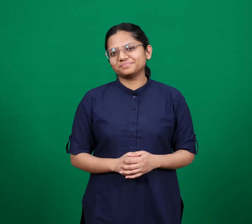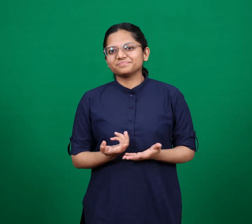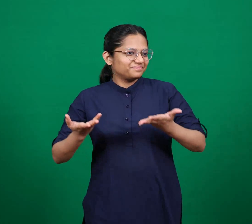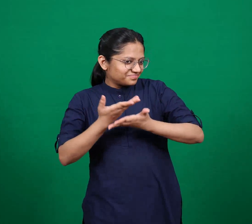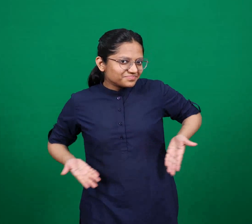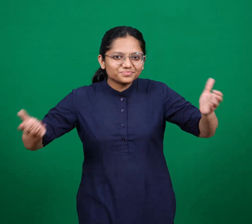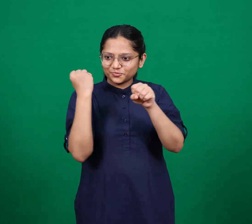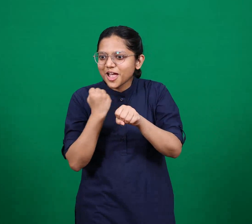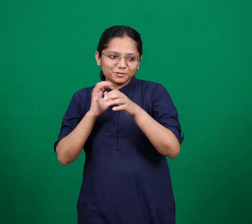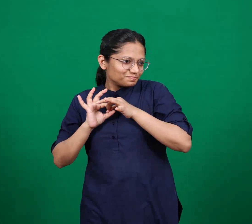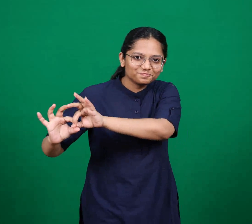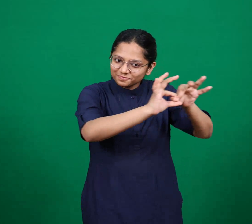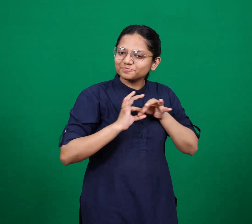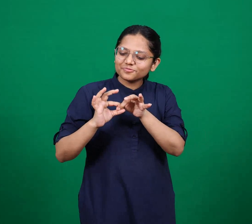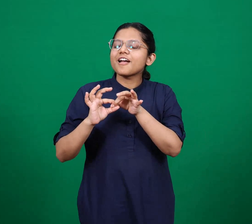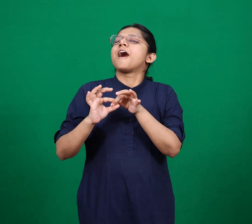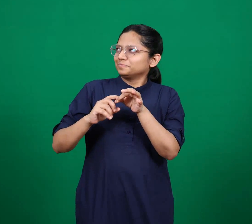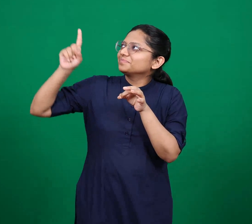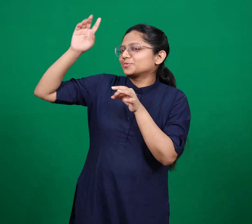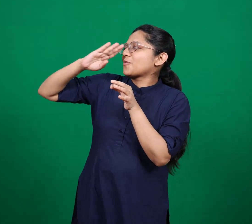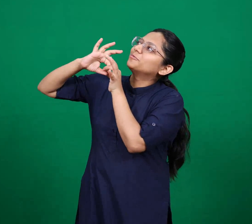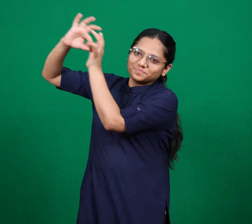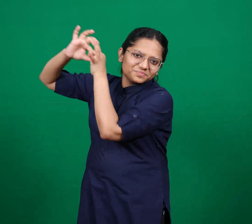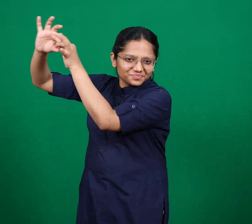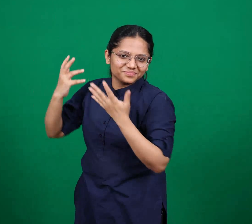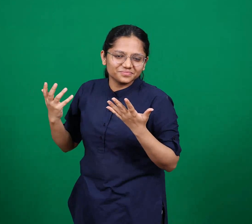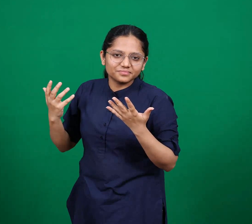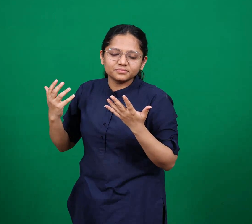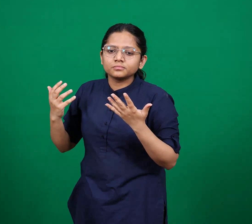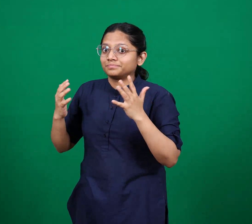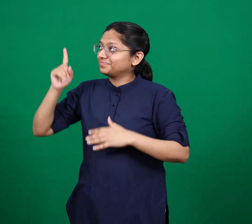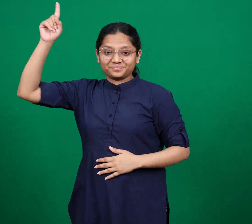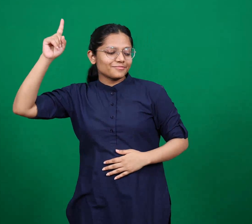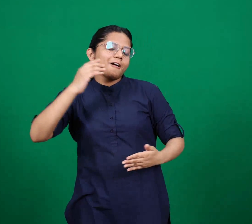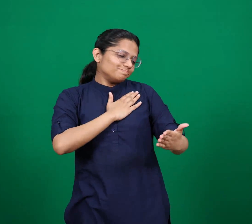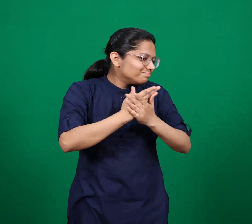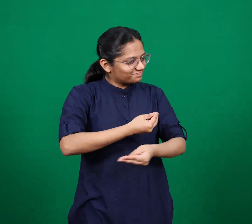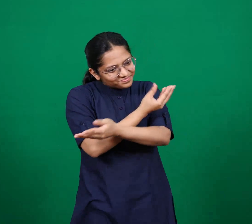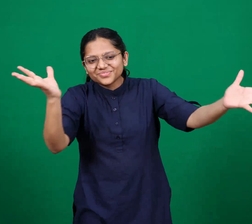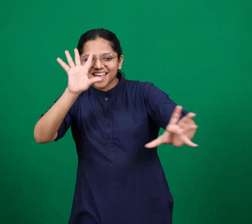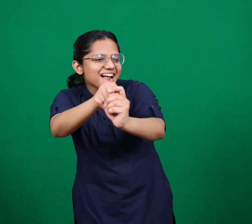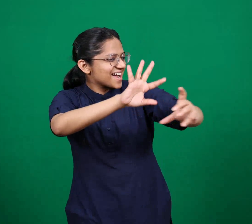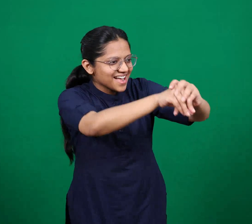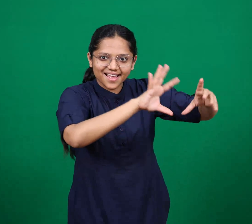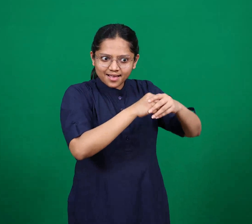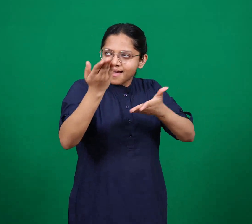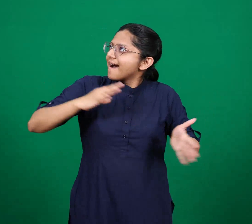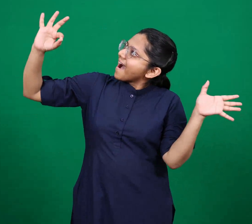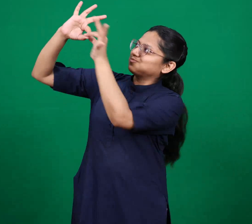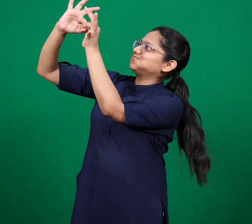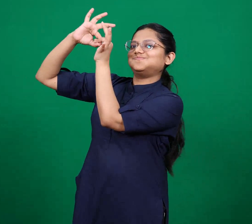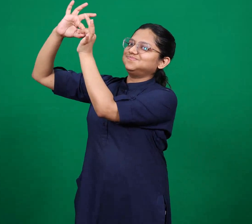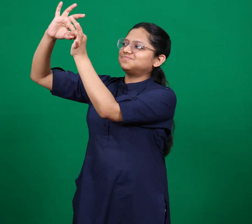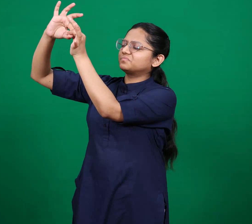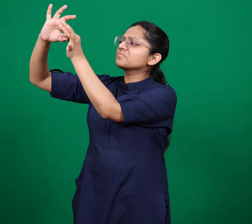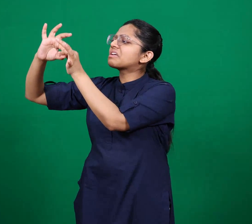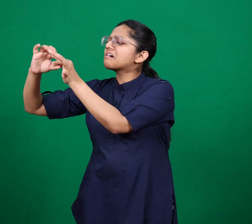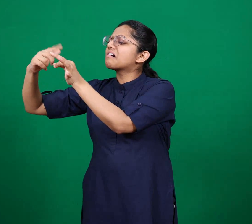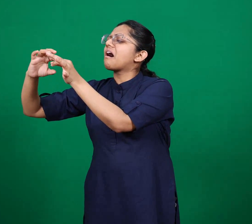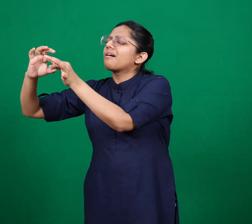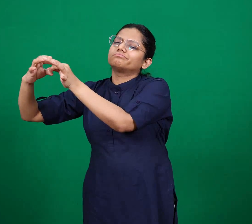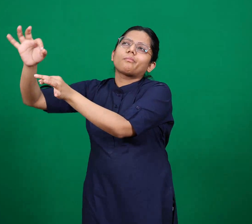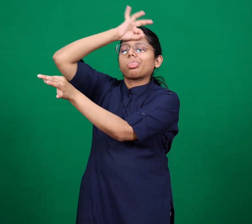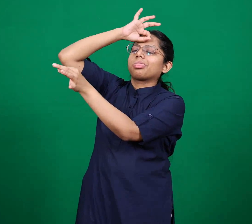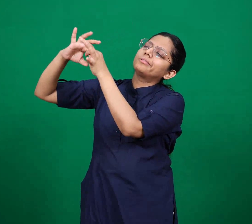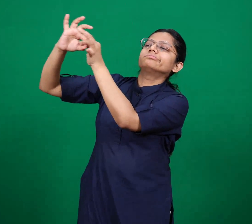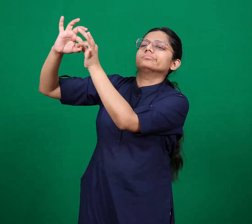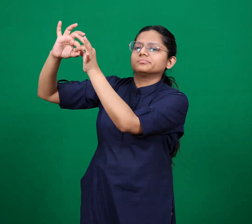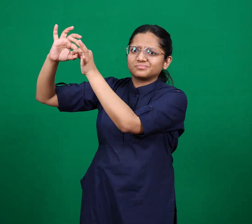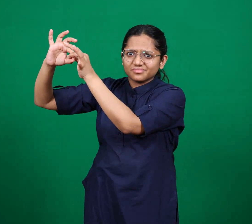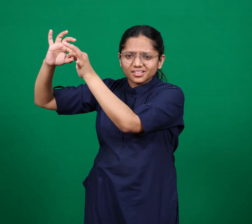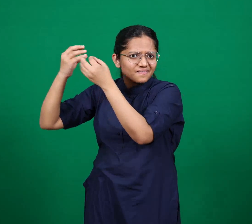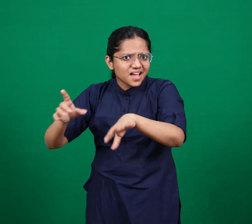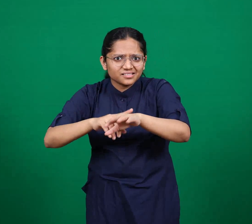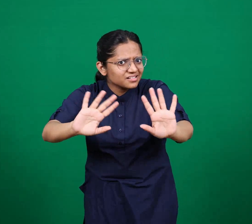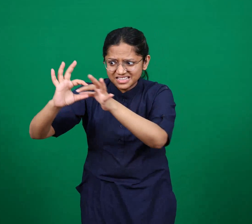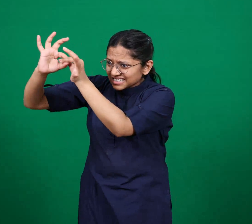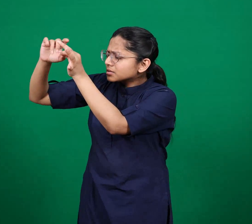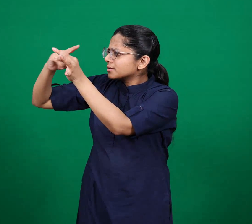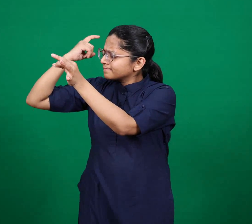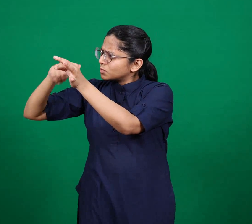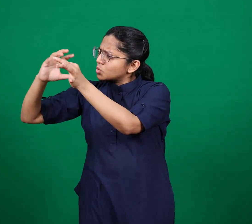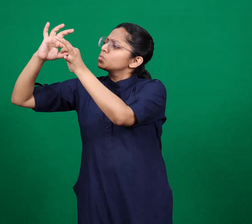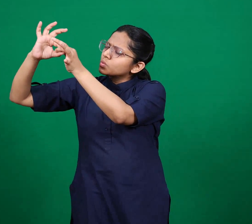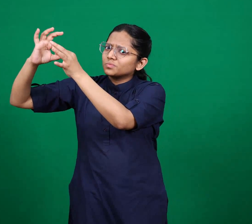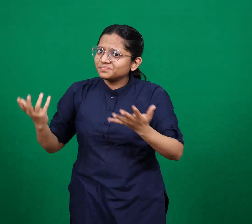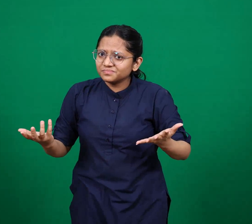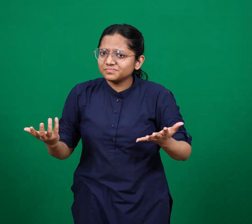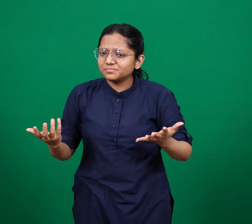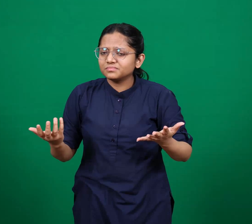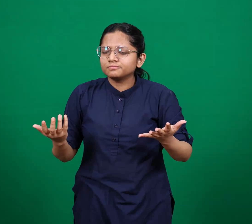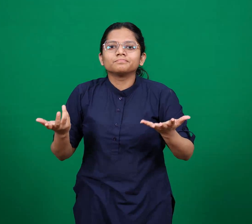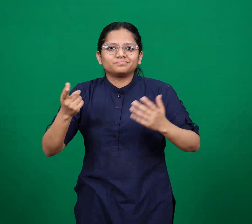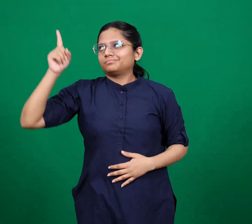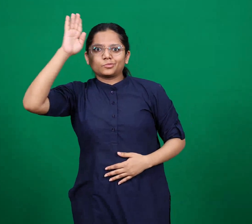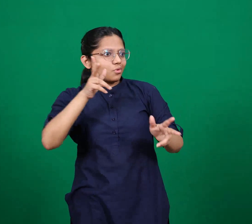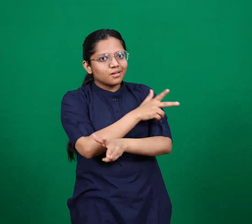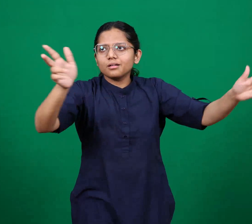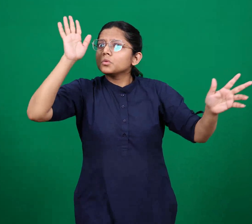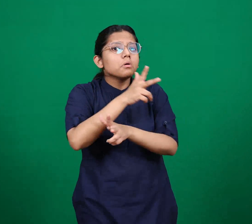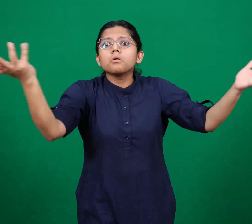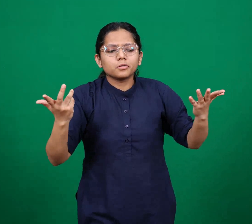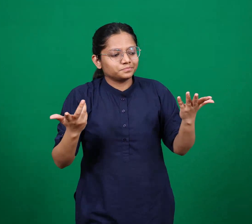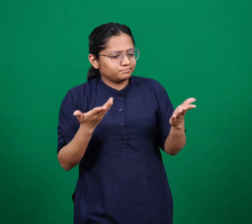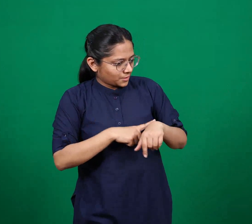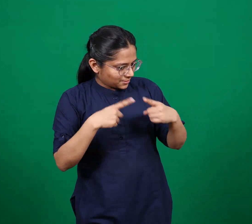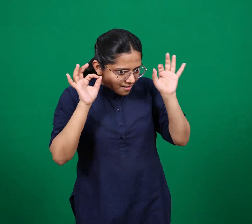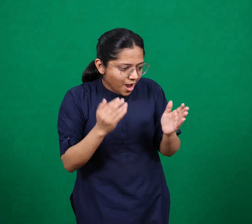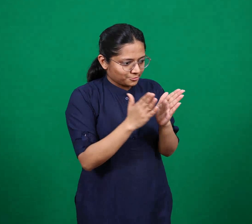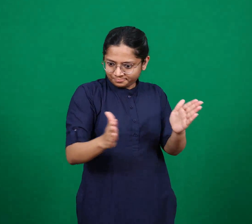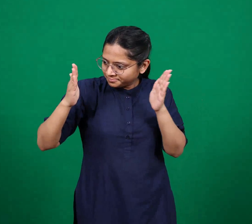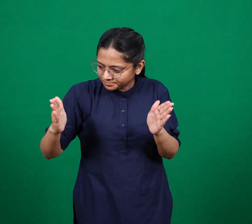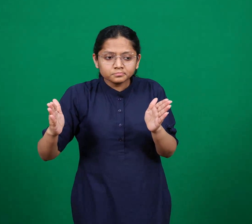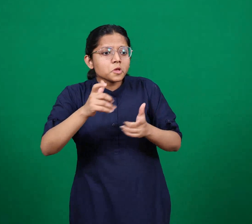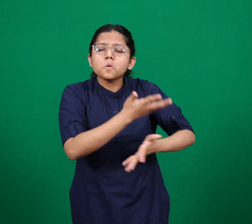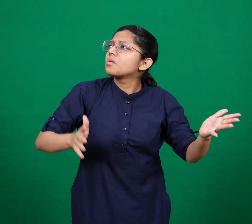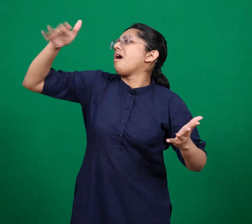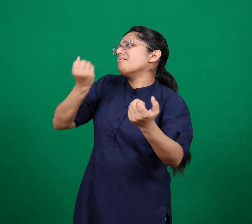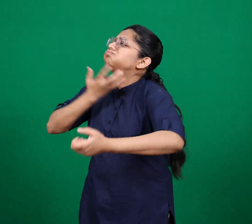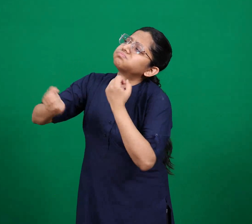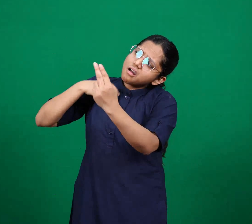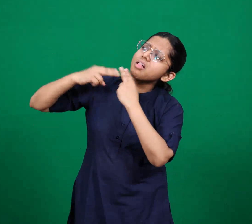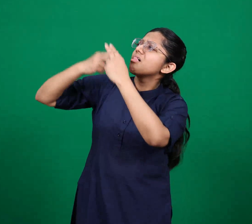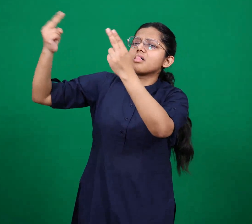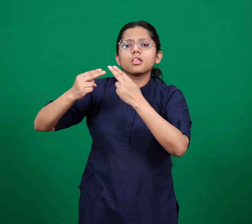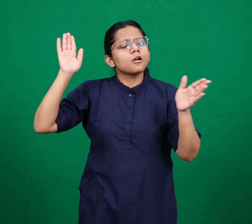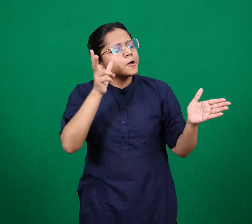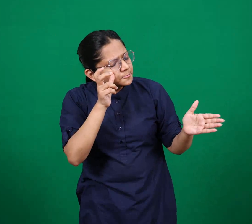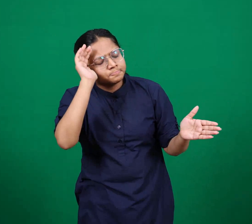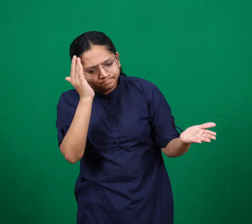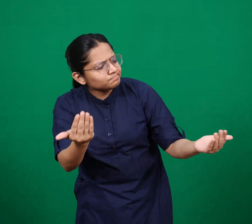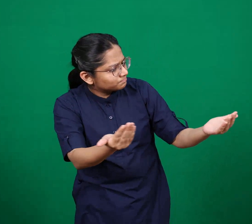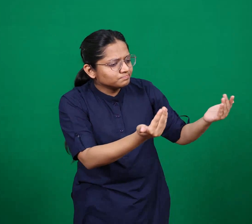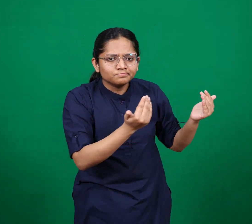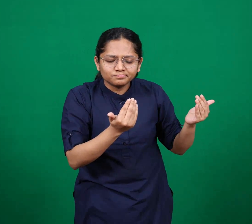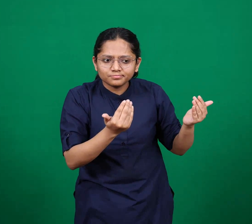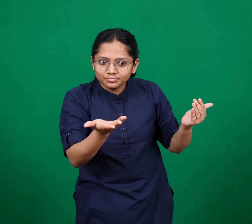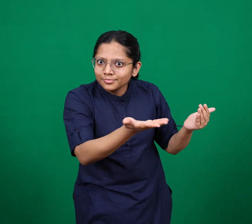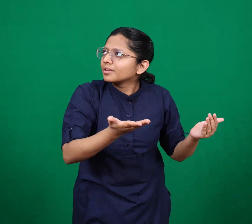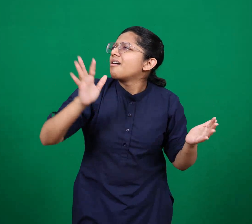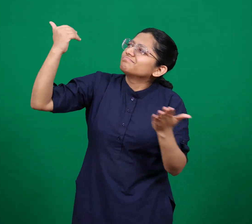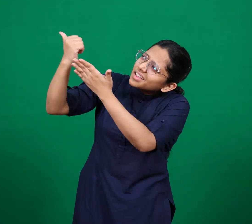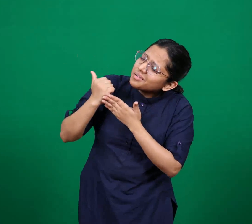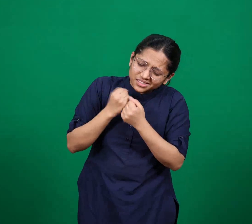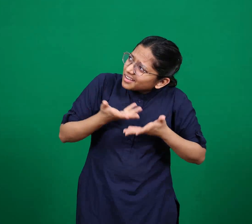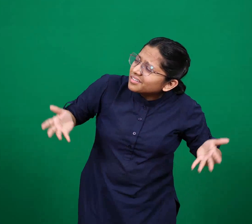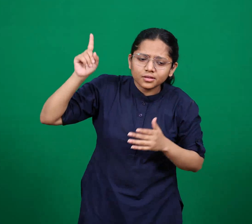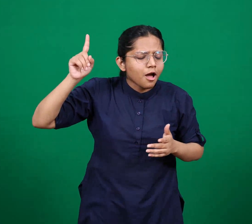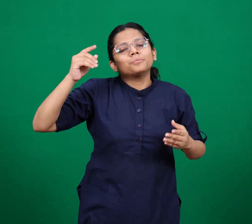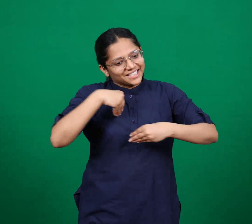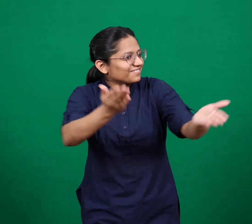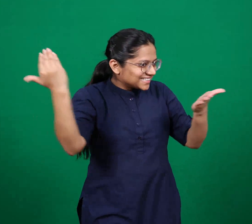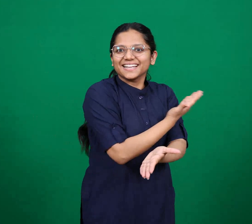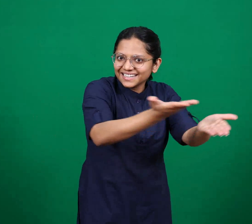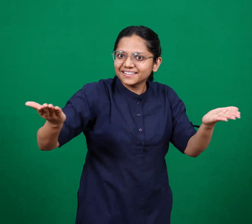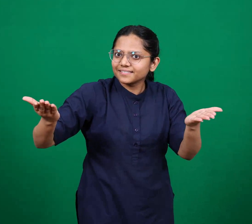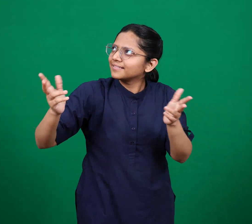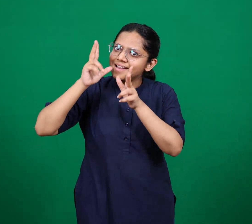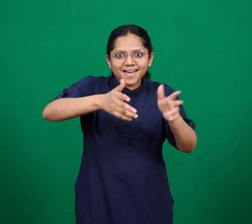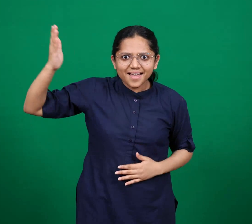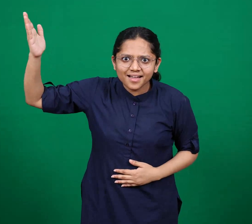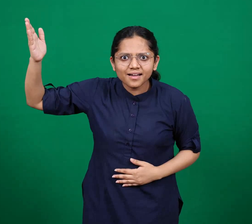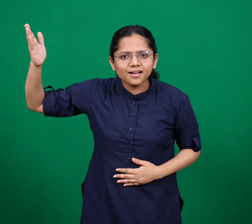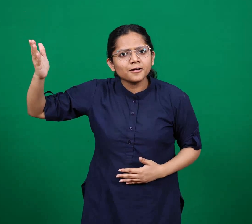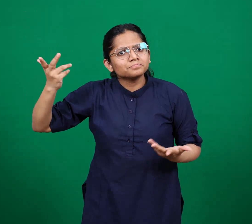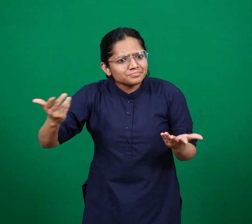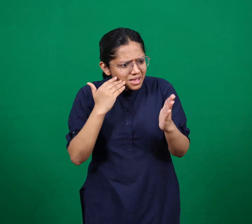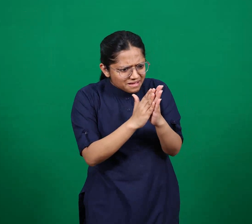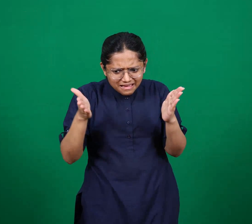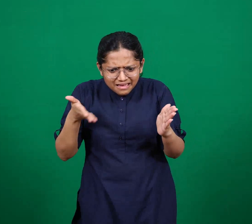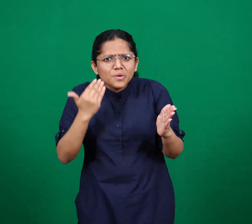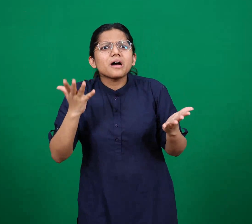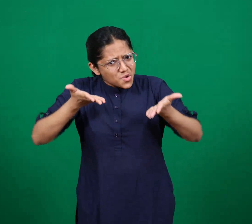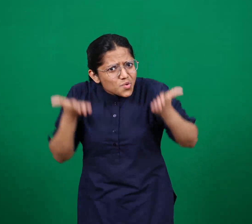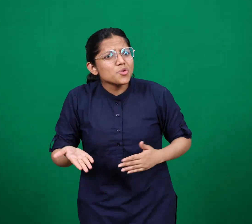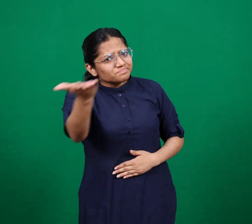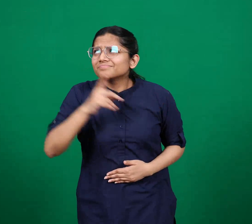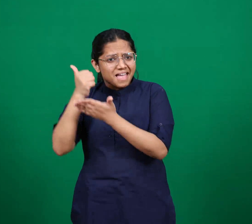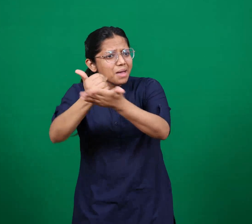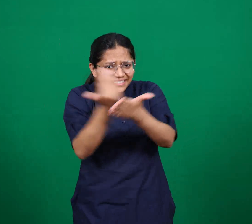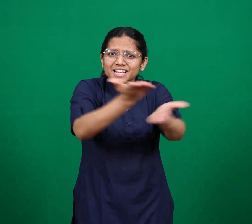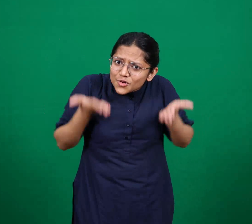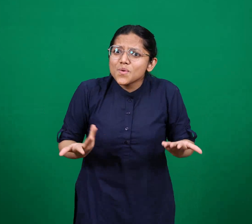As God's fellow workers, then, we urge you not to receive God's grace in vain. For He says: "In the time of favor I heard you, and in the day of salvation I helped you." Behold, now is the time of favor; now is the day of salvation!